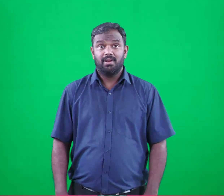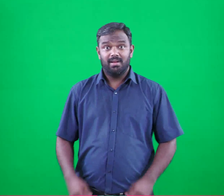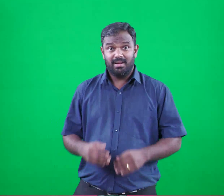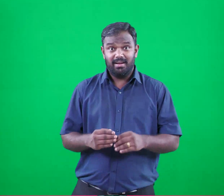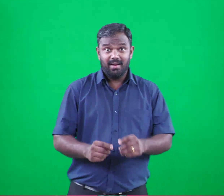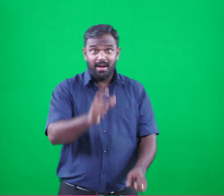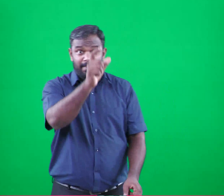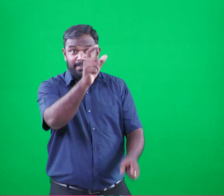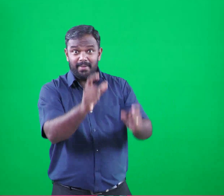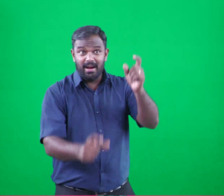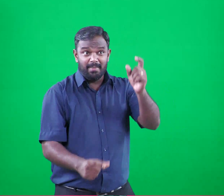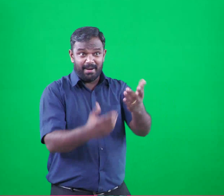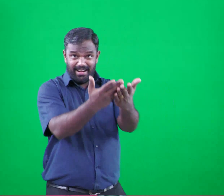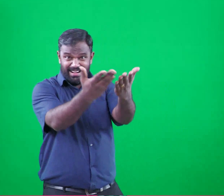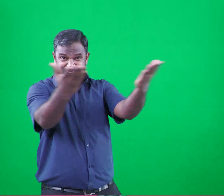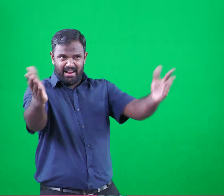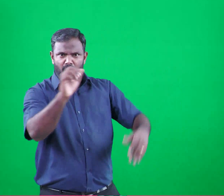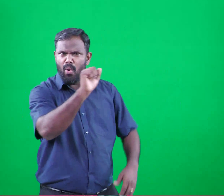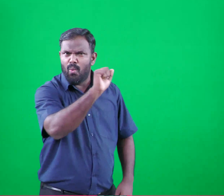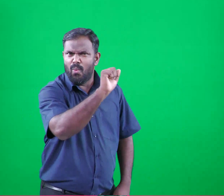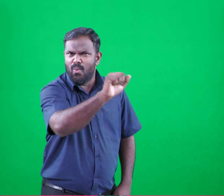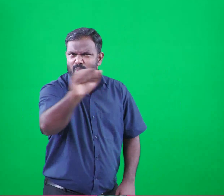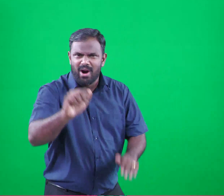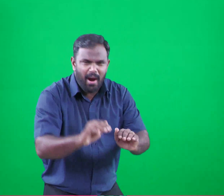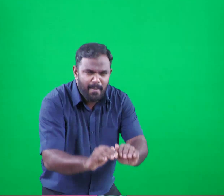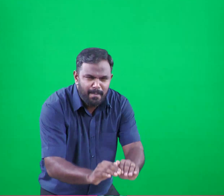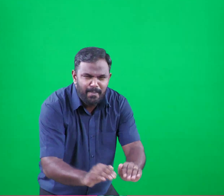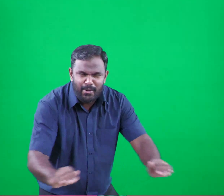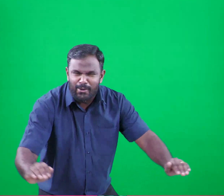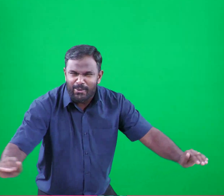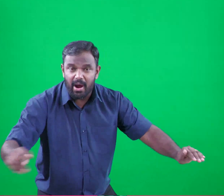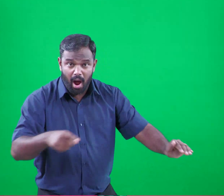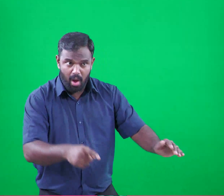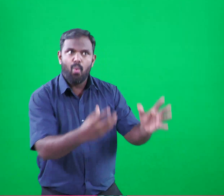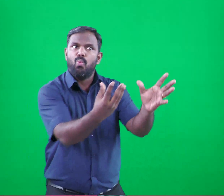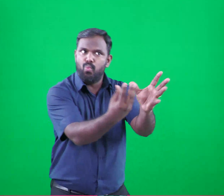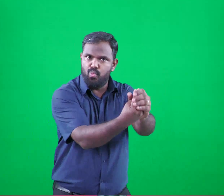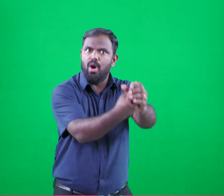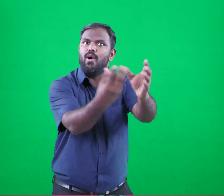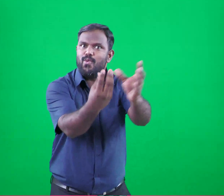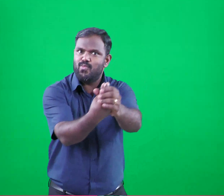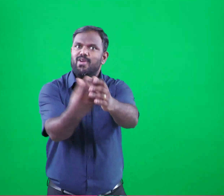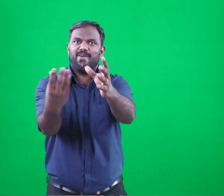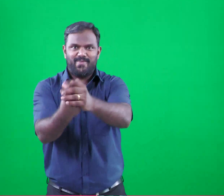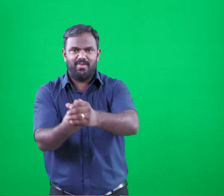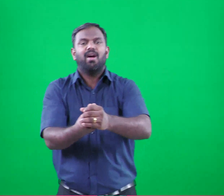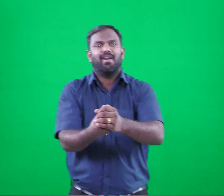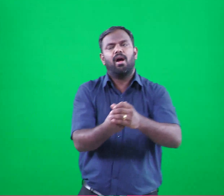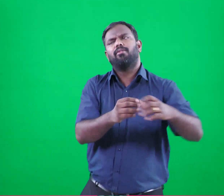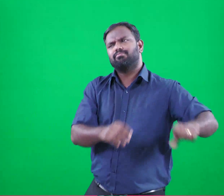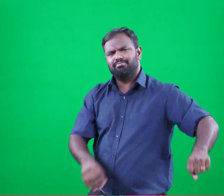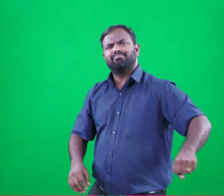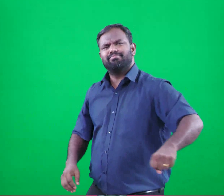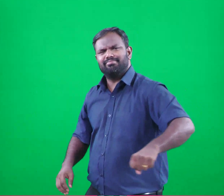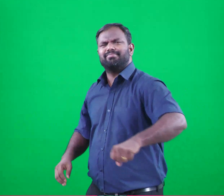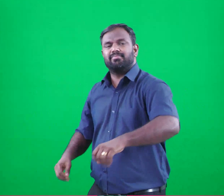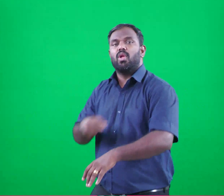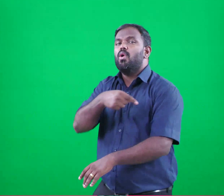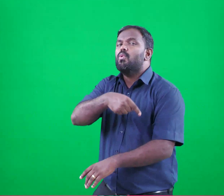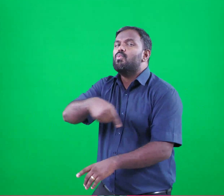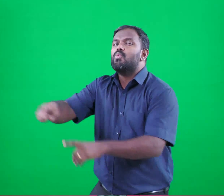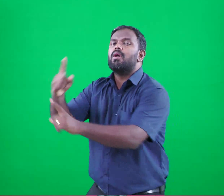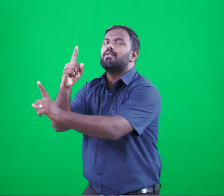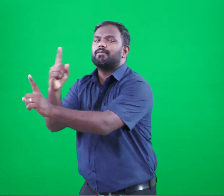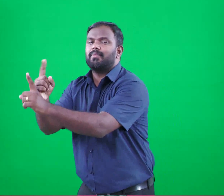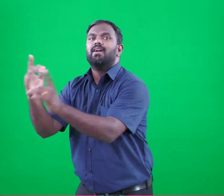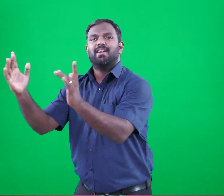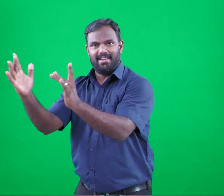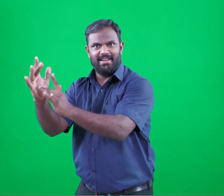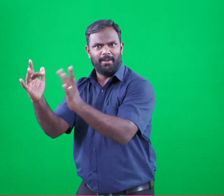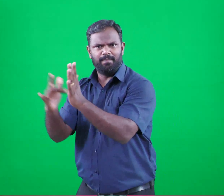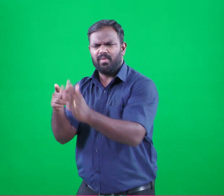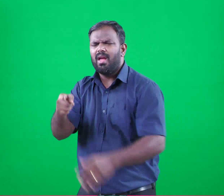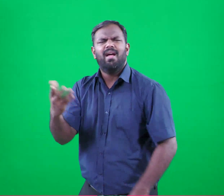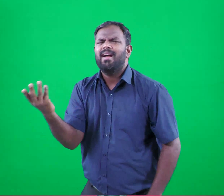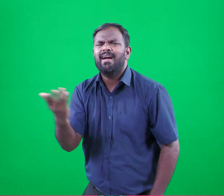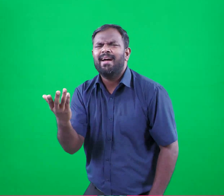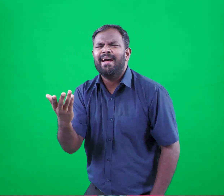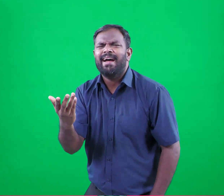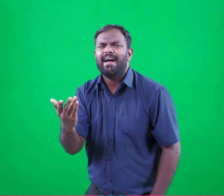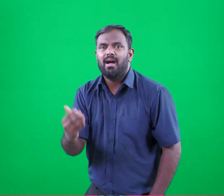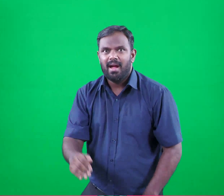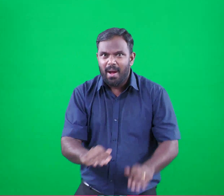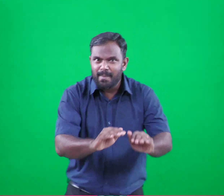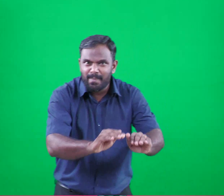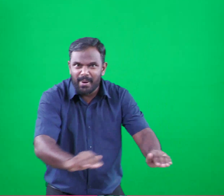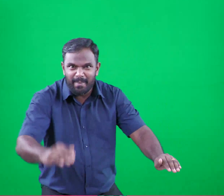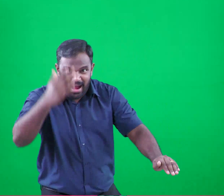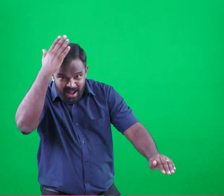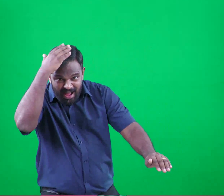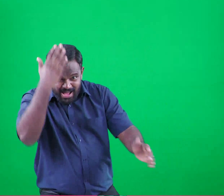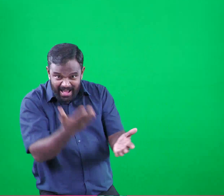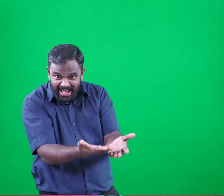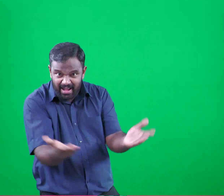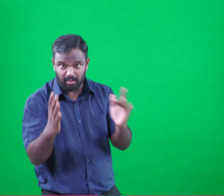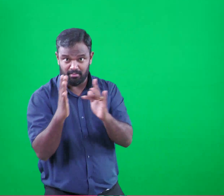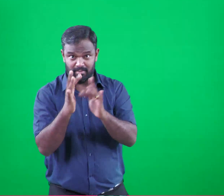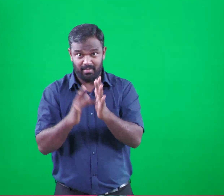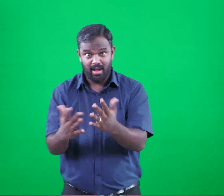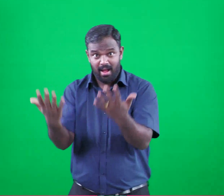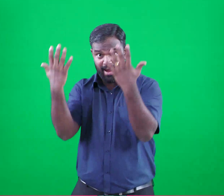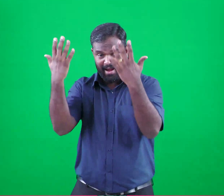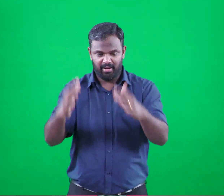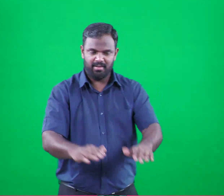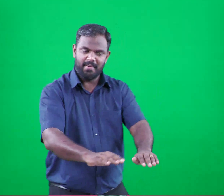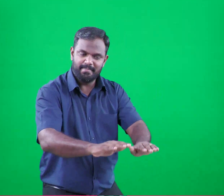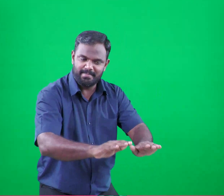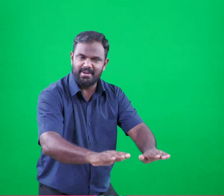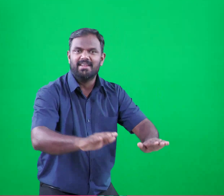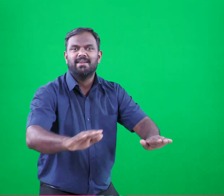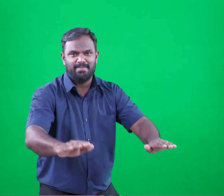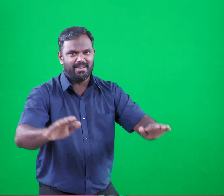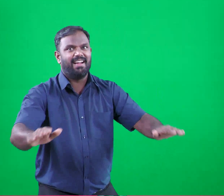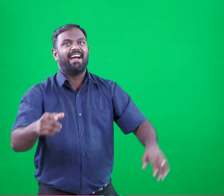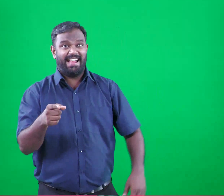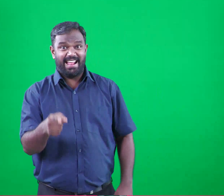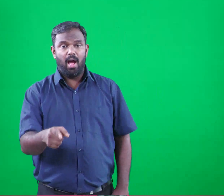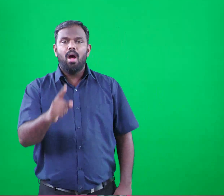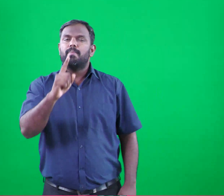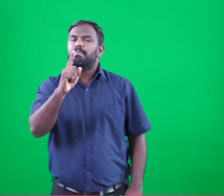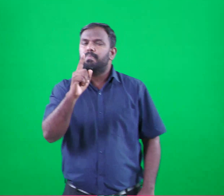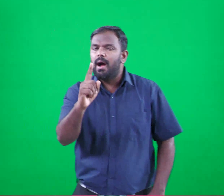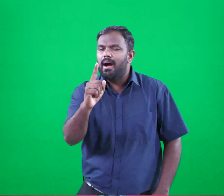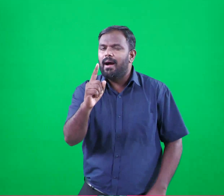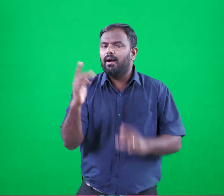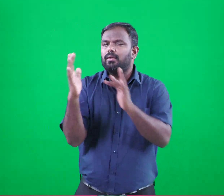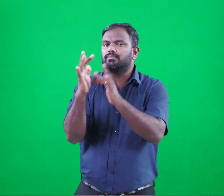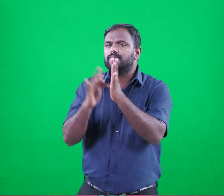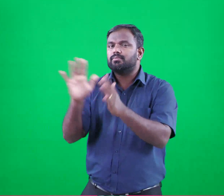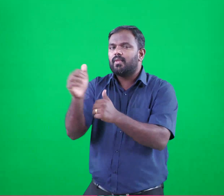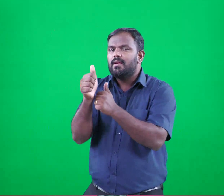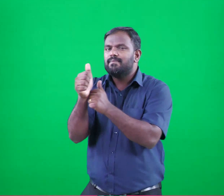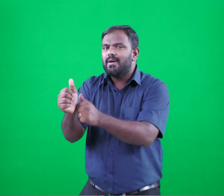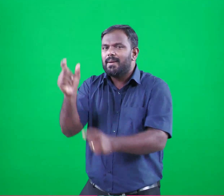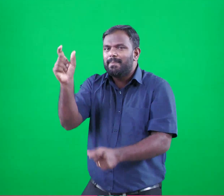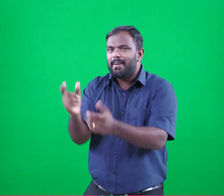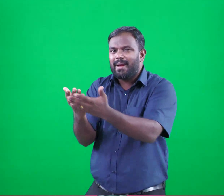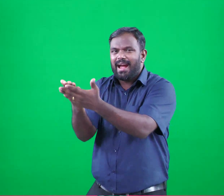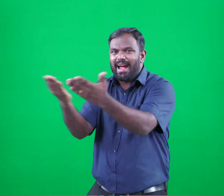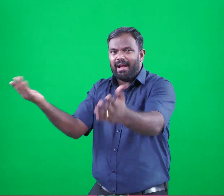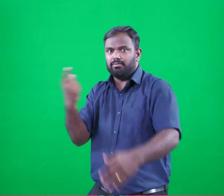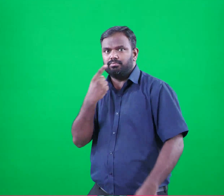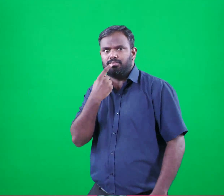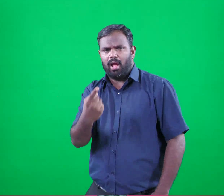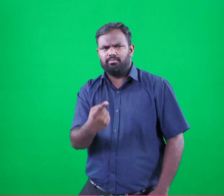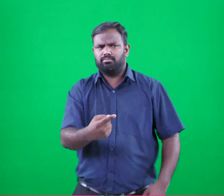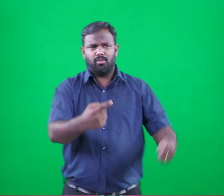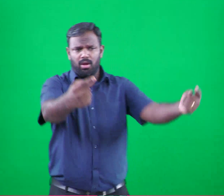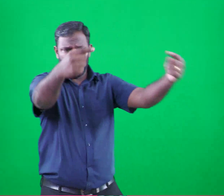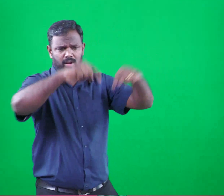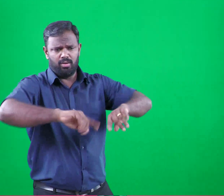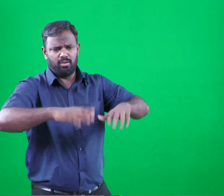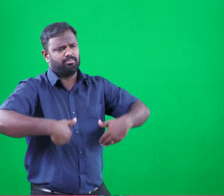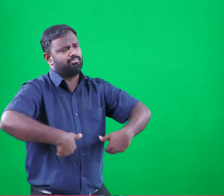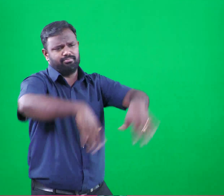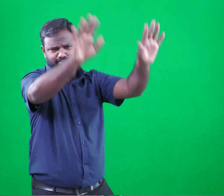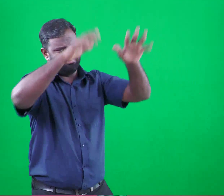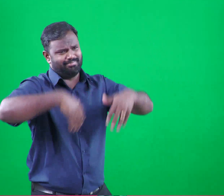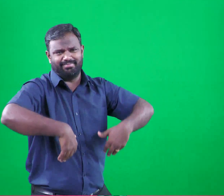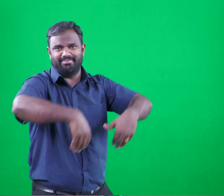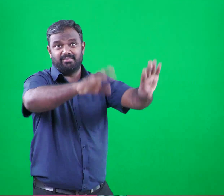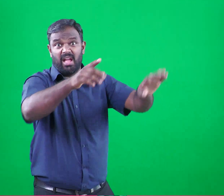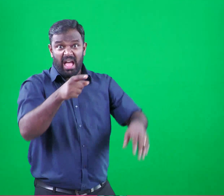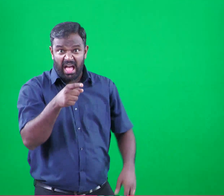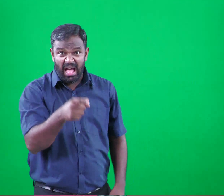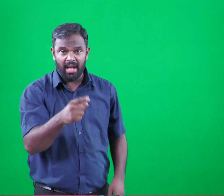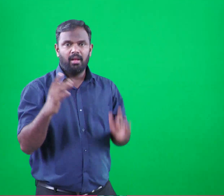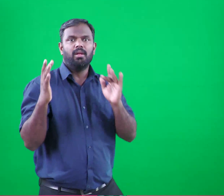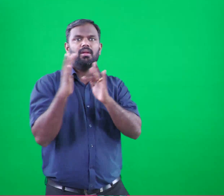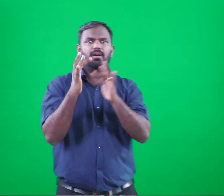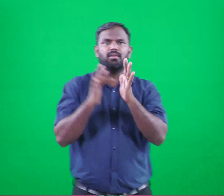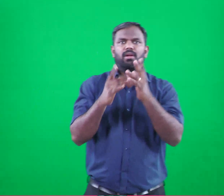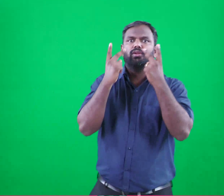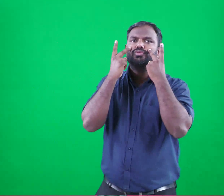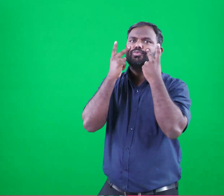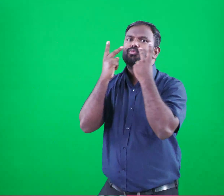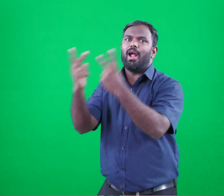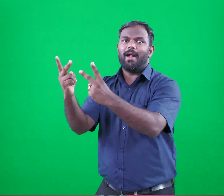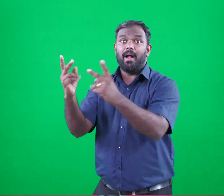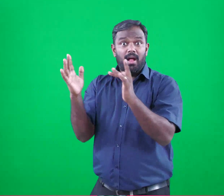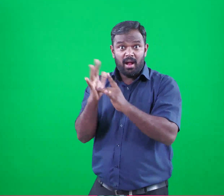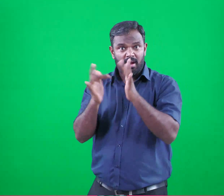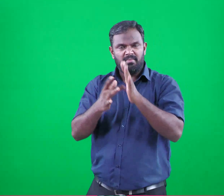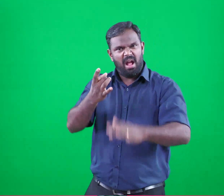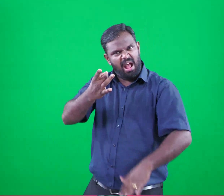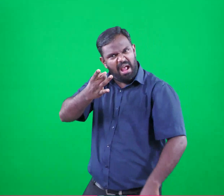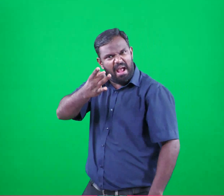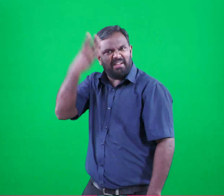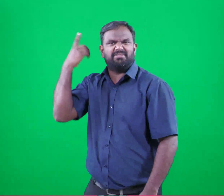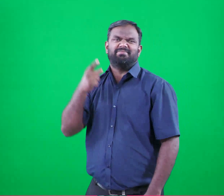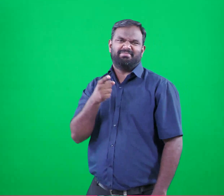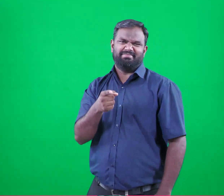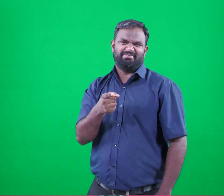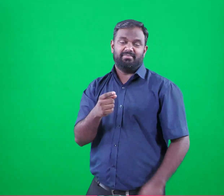Now people were bringing the little children to Jesus for Him to place His hands on them, and the disciples rebuked those who brought them.